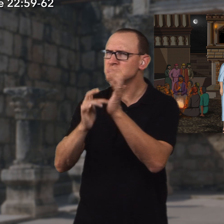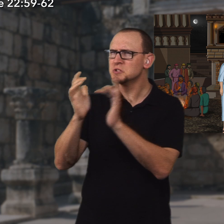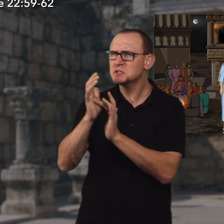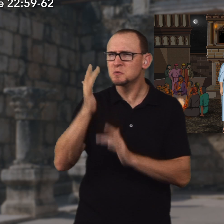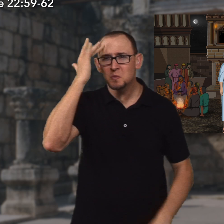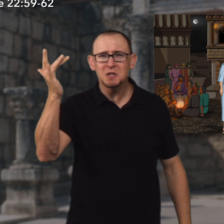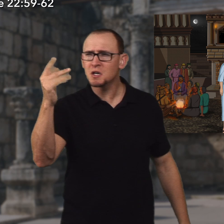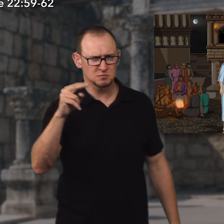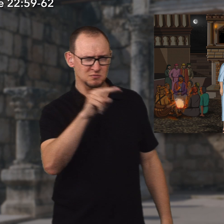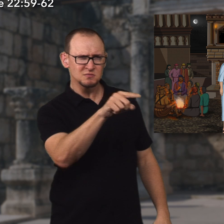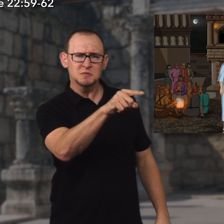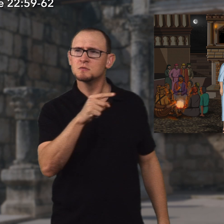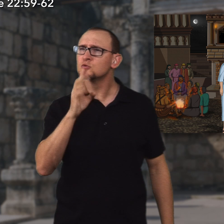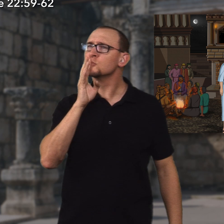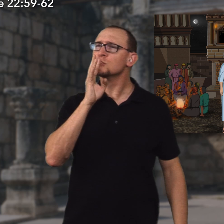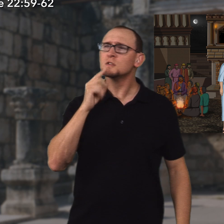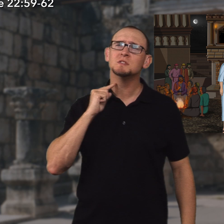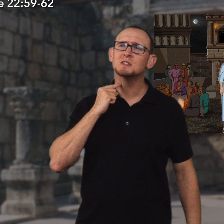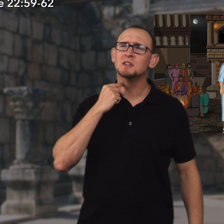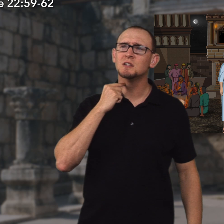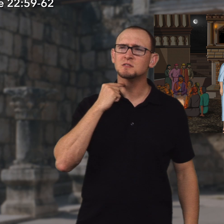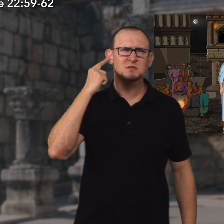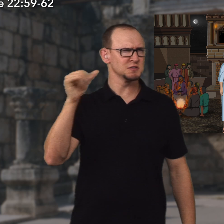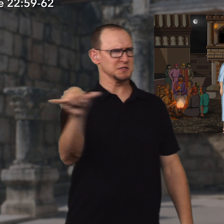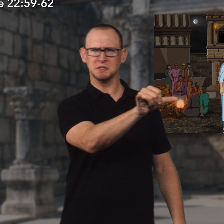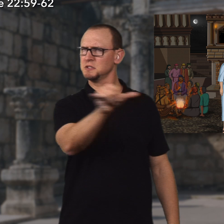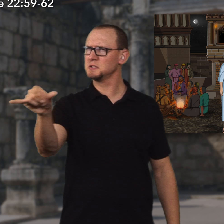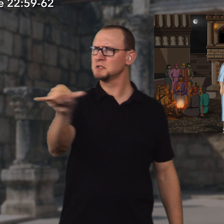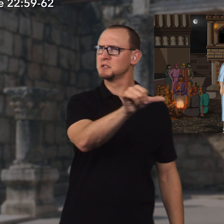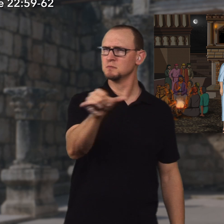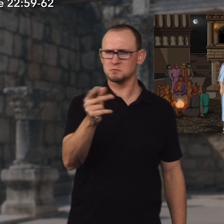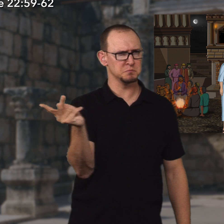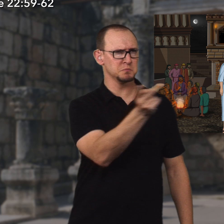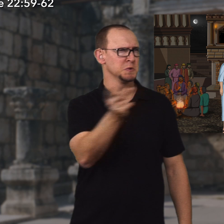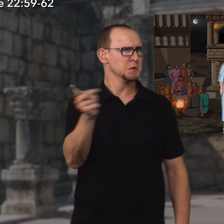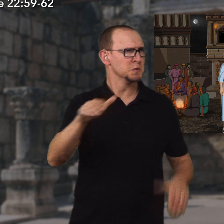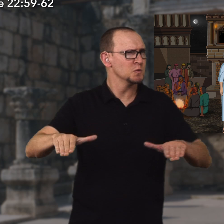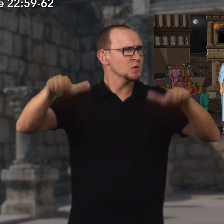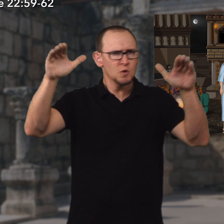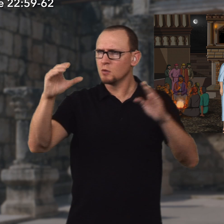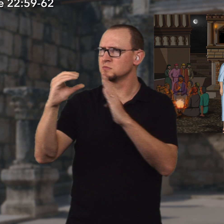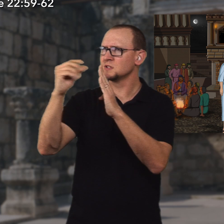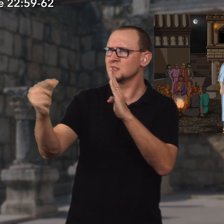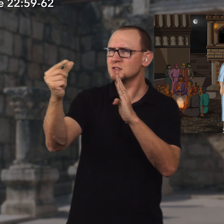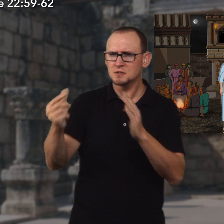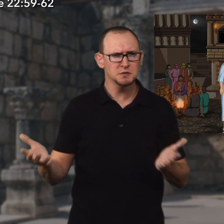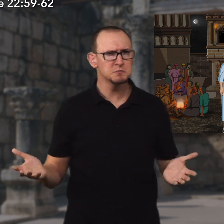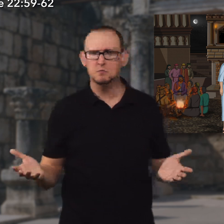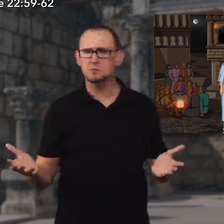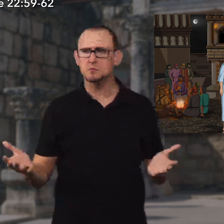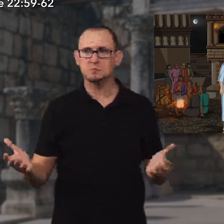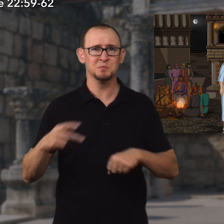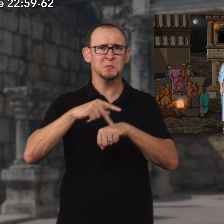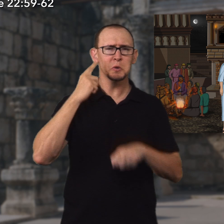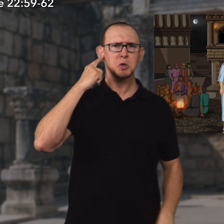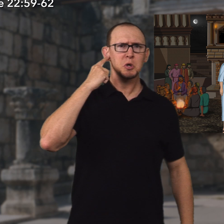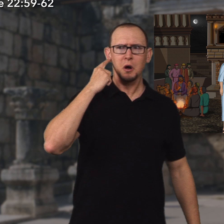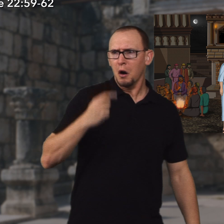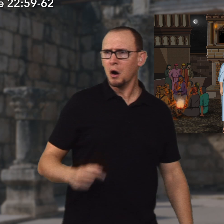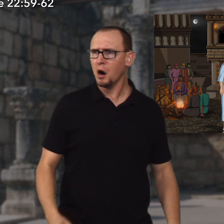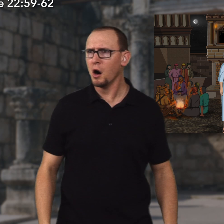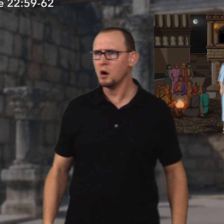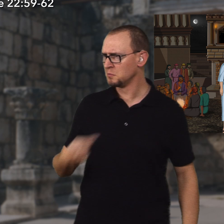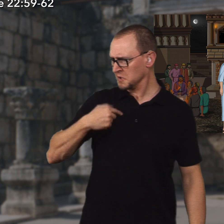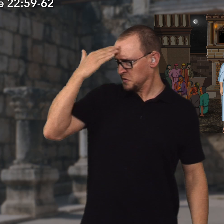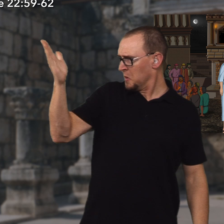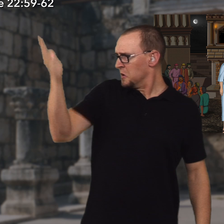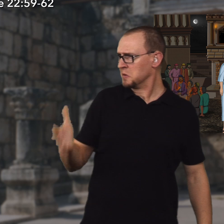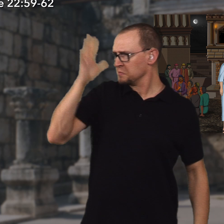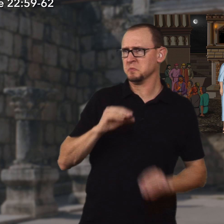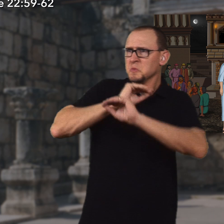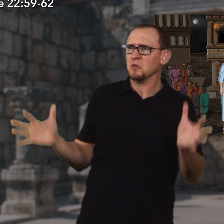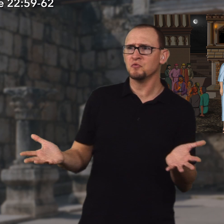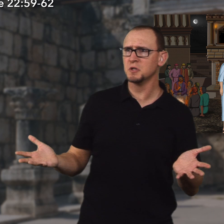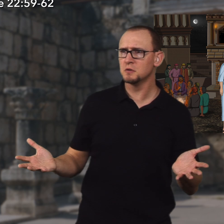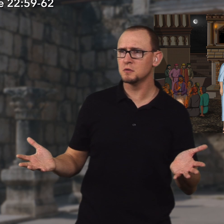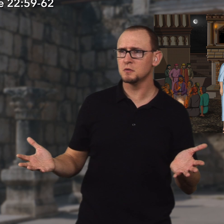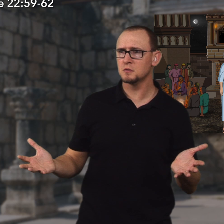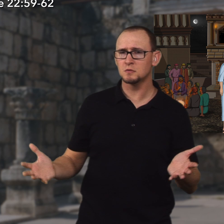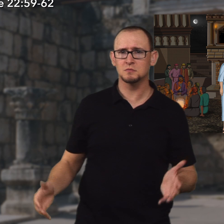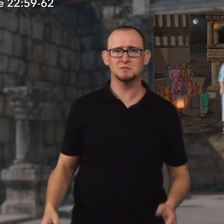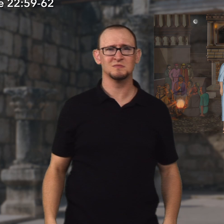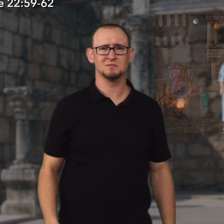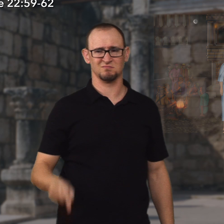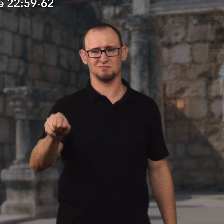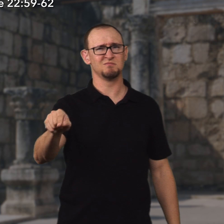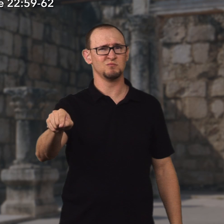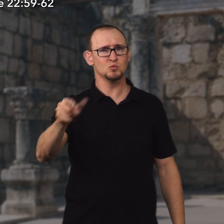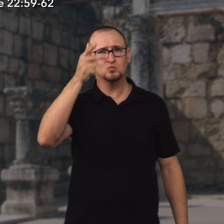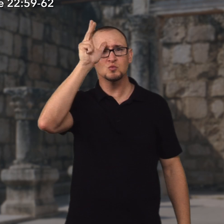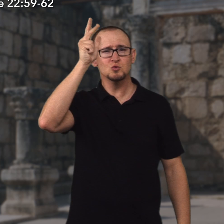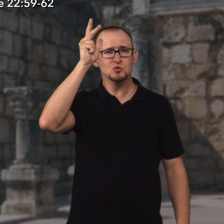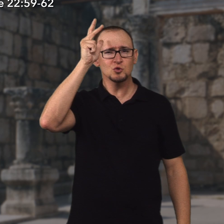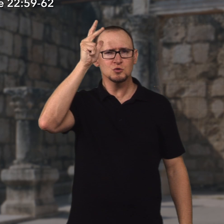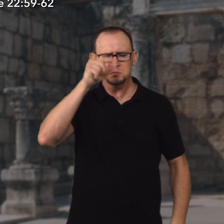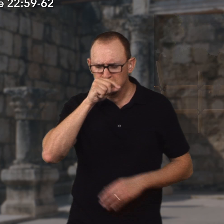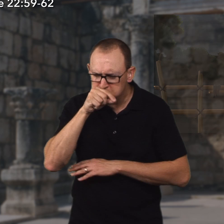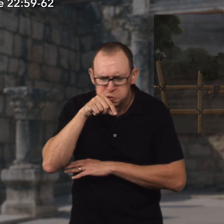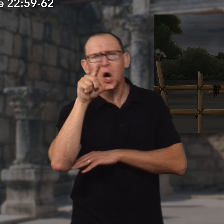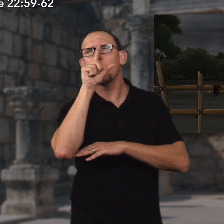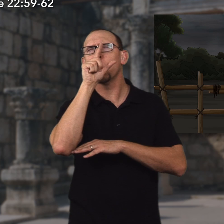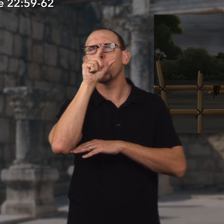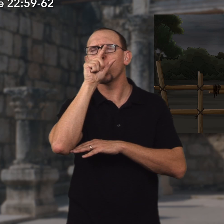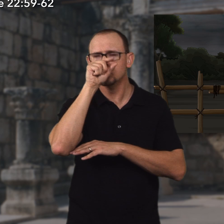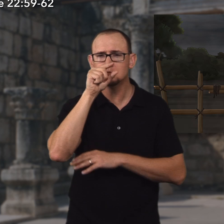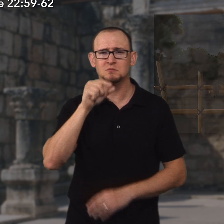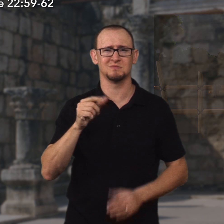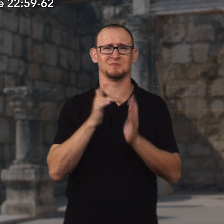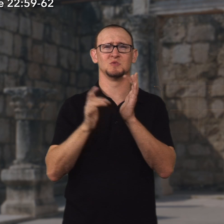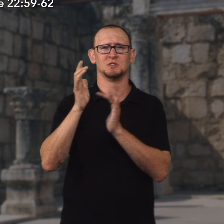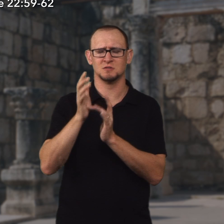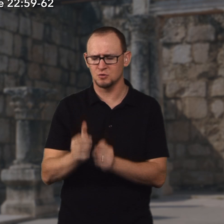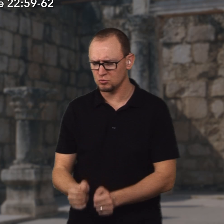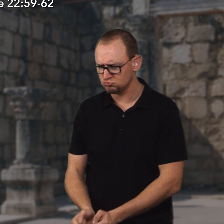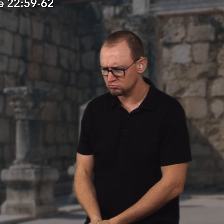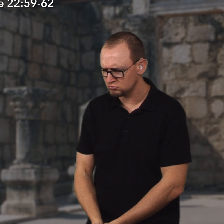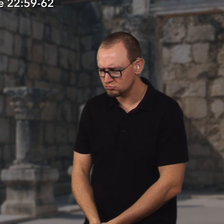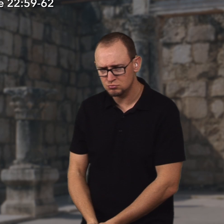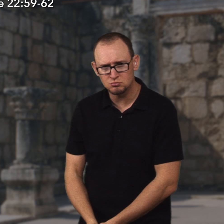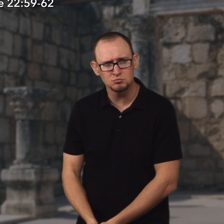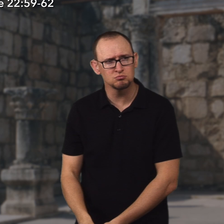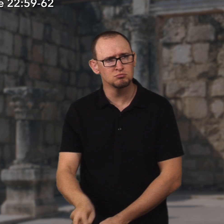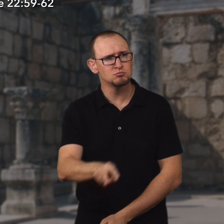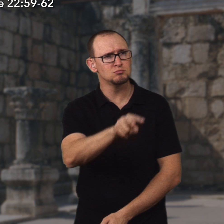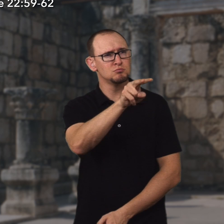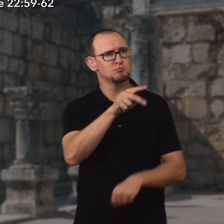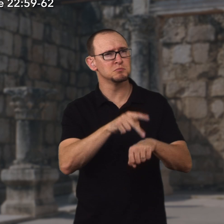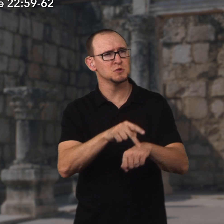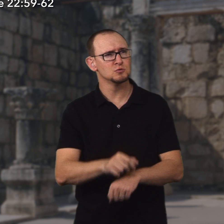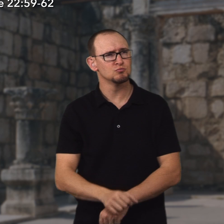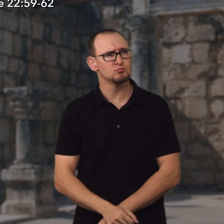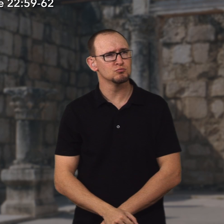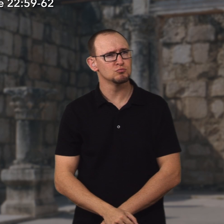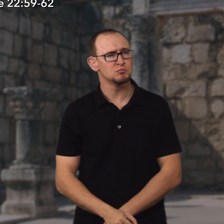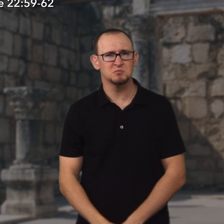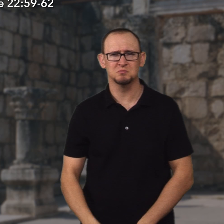“Man, I do not know what you are talking about,” Peter replied. While he was still speaking, the rooster crowed.